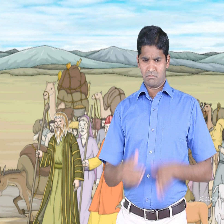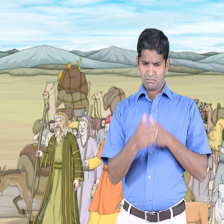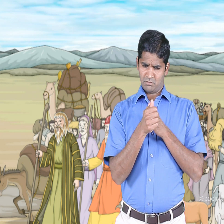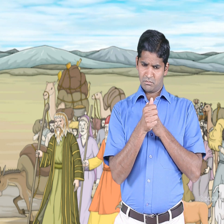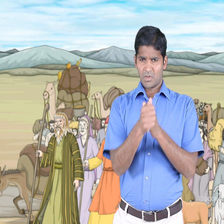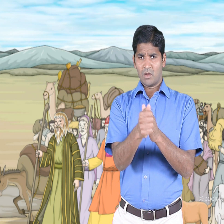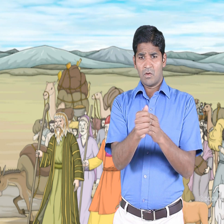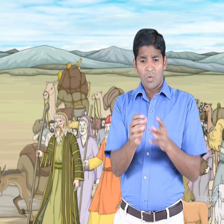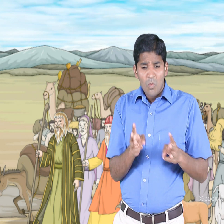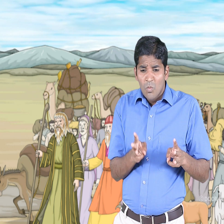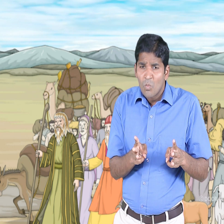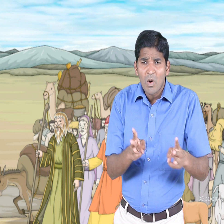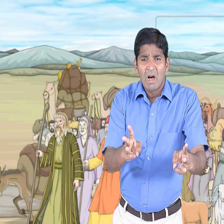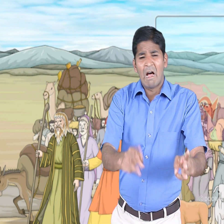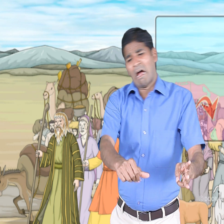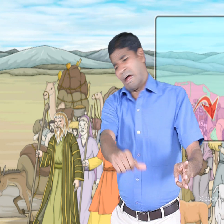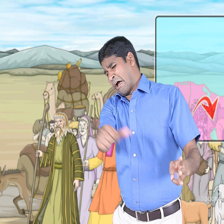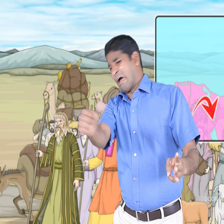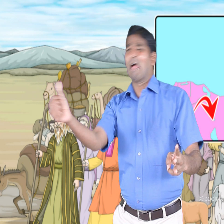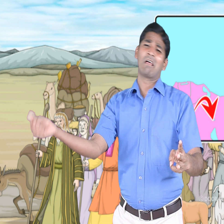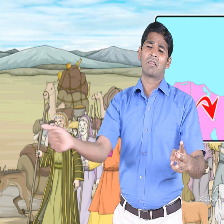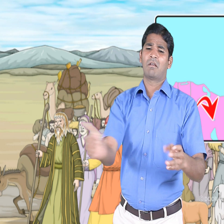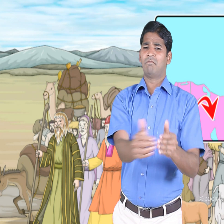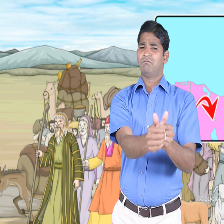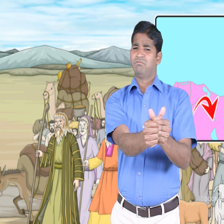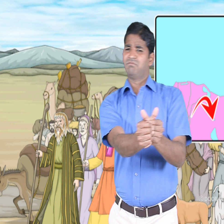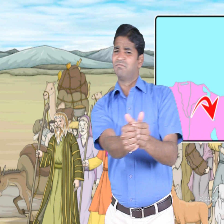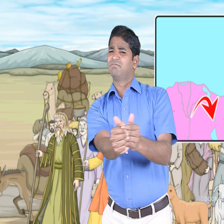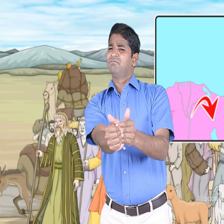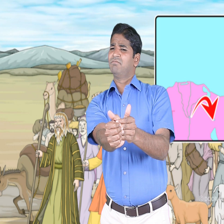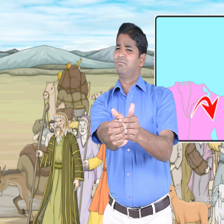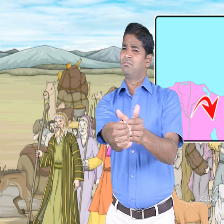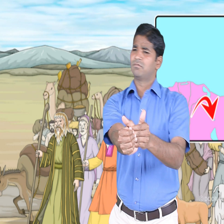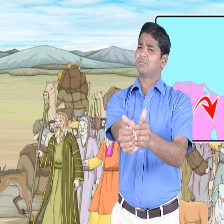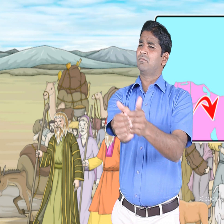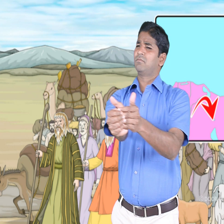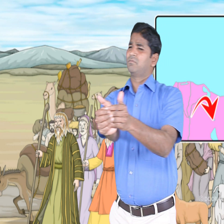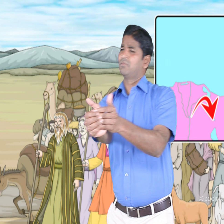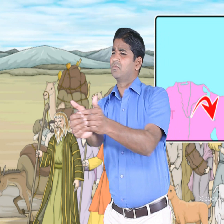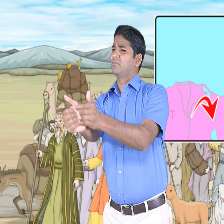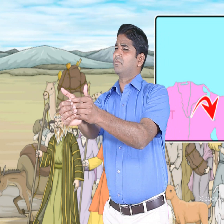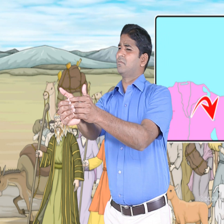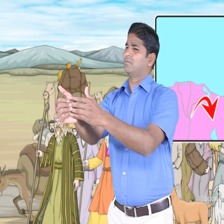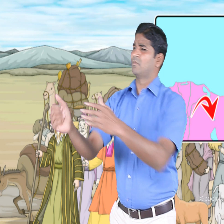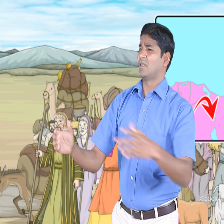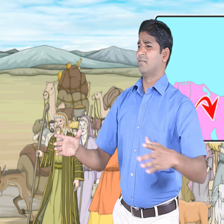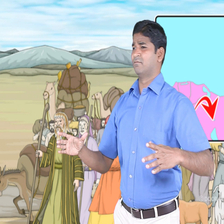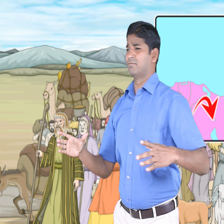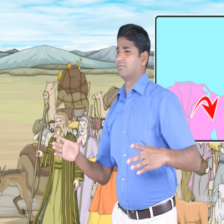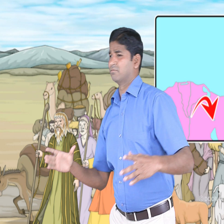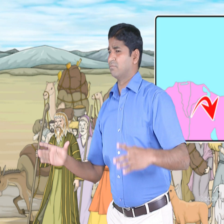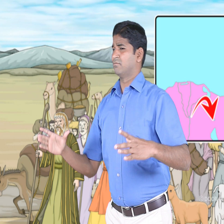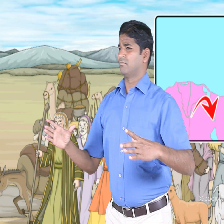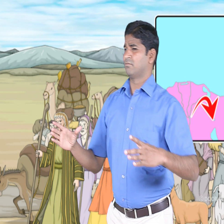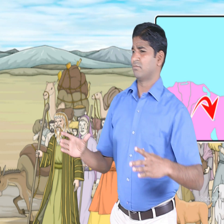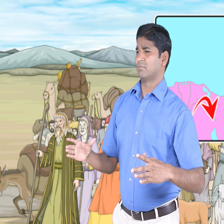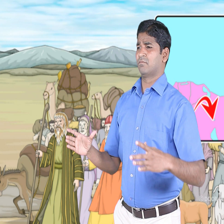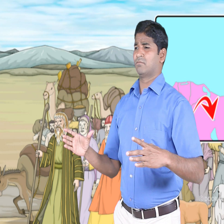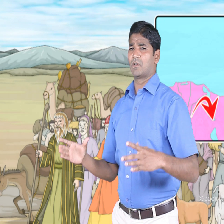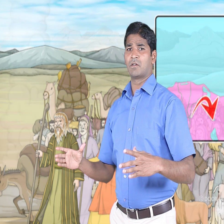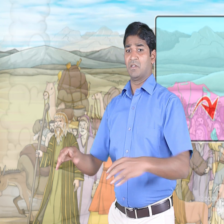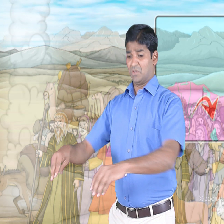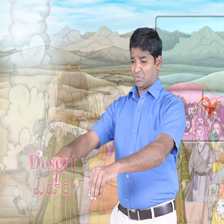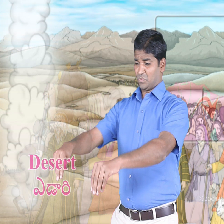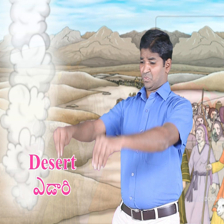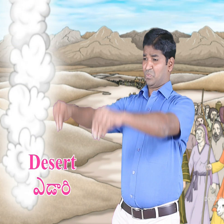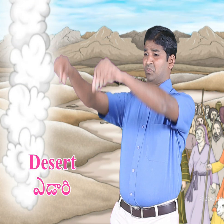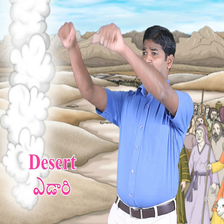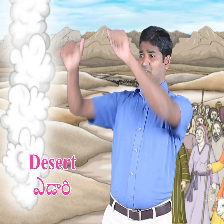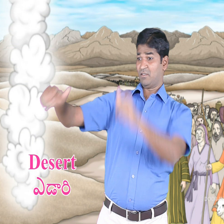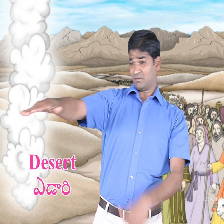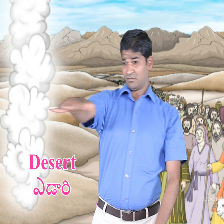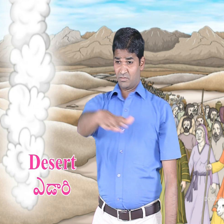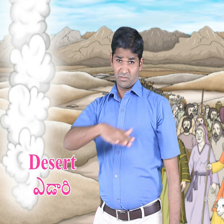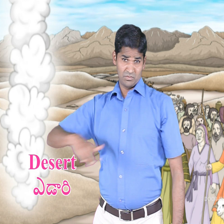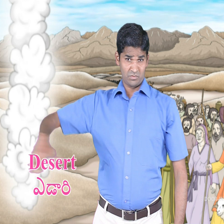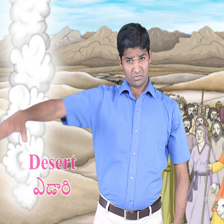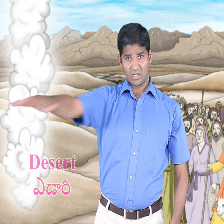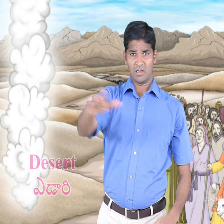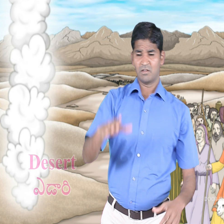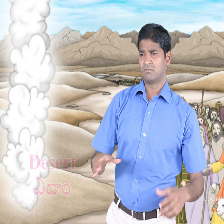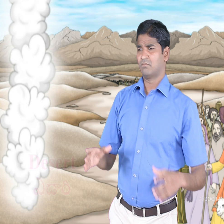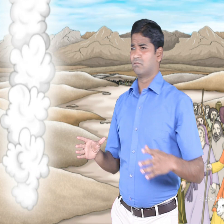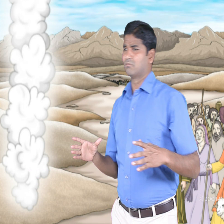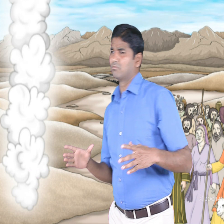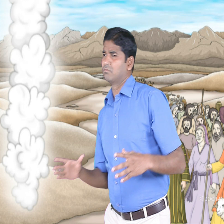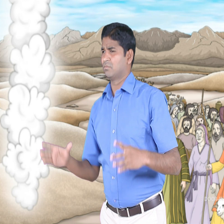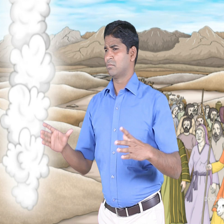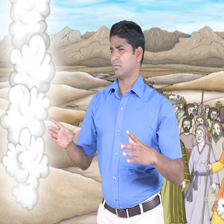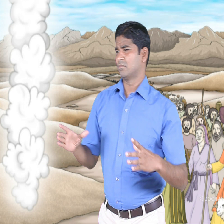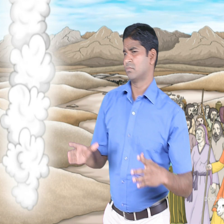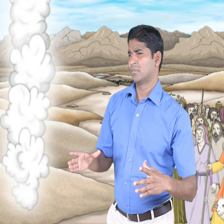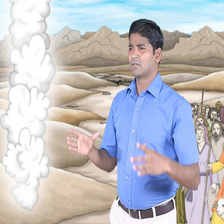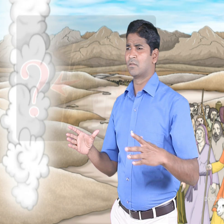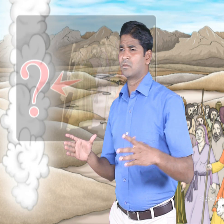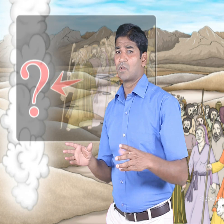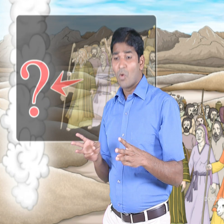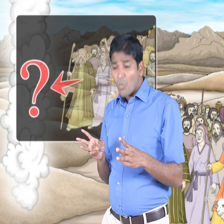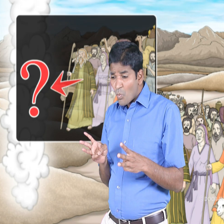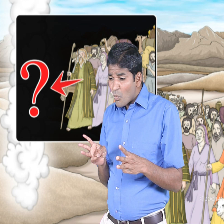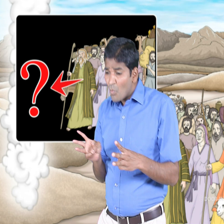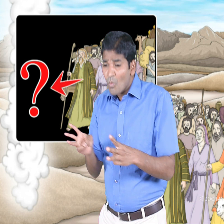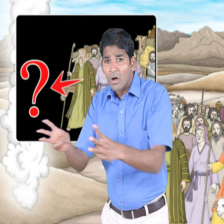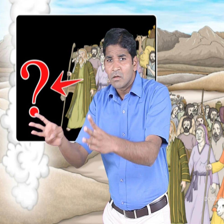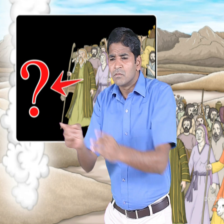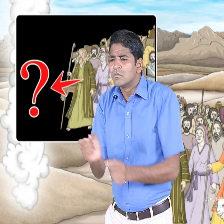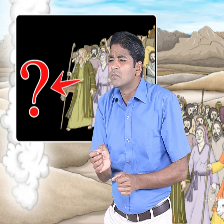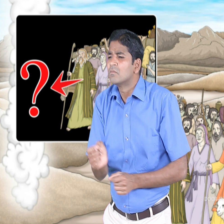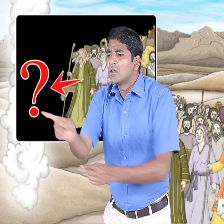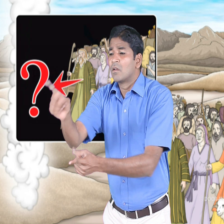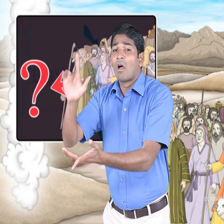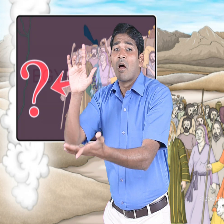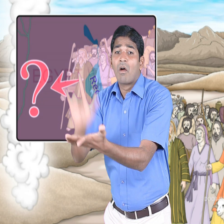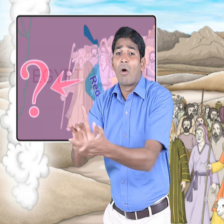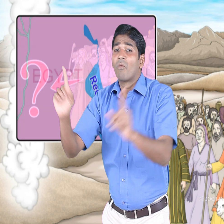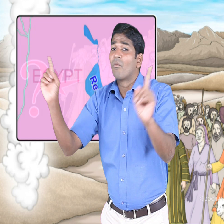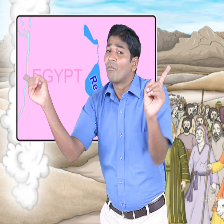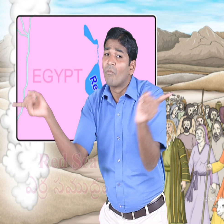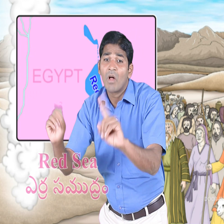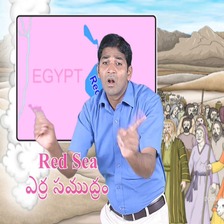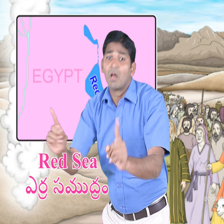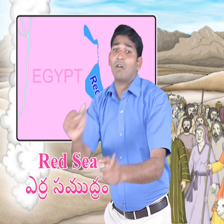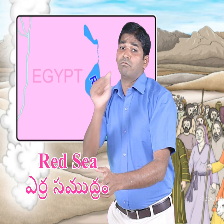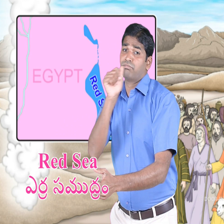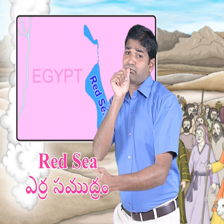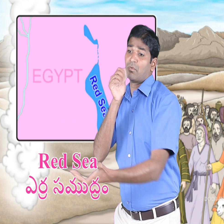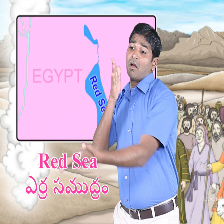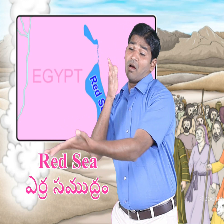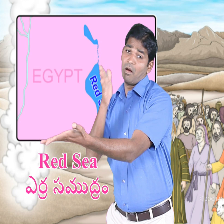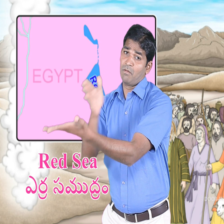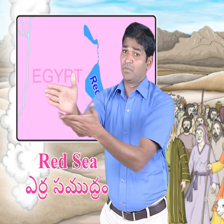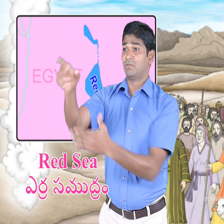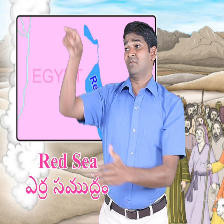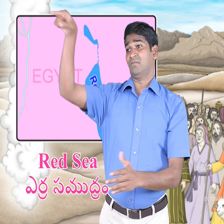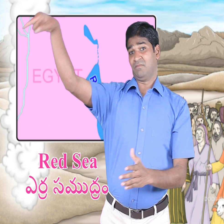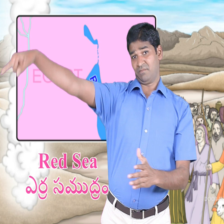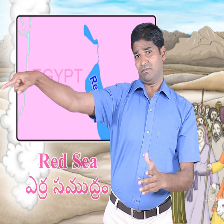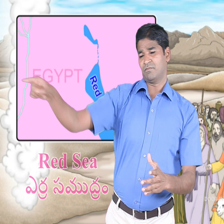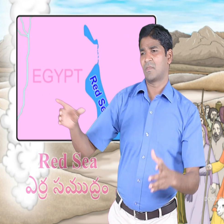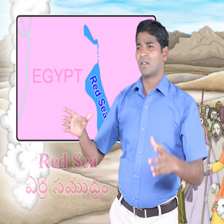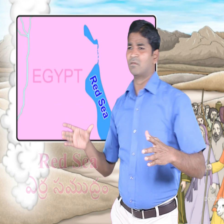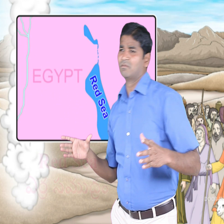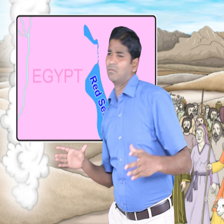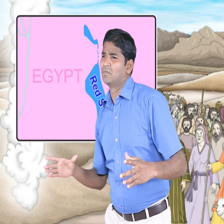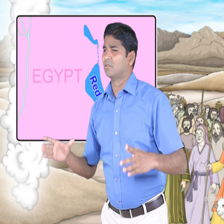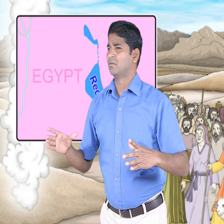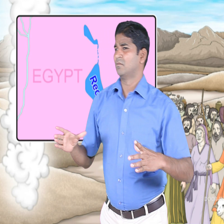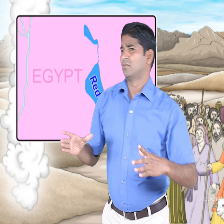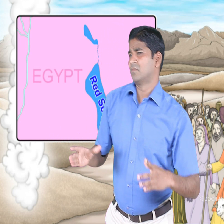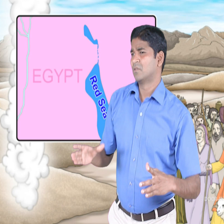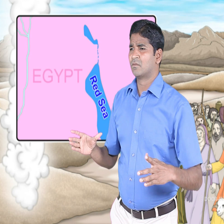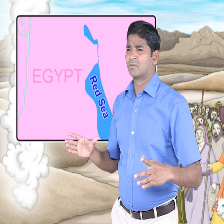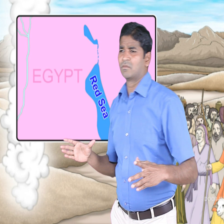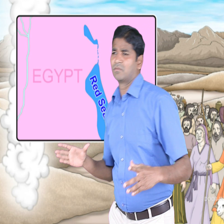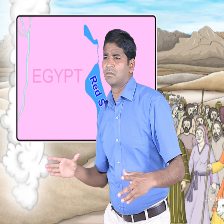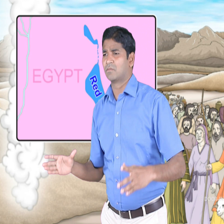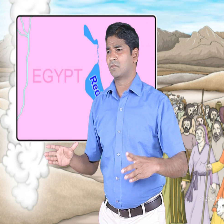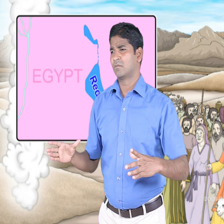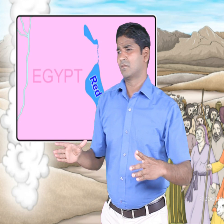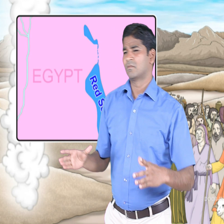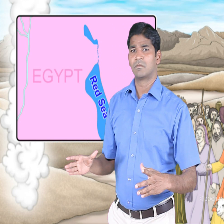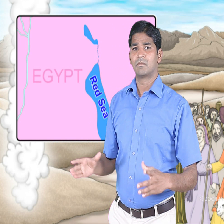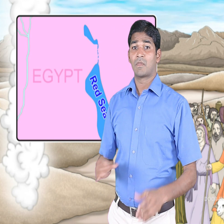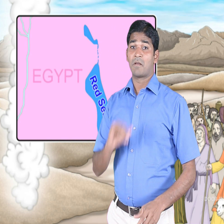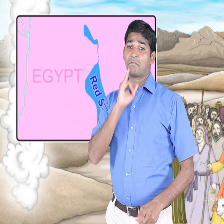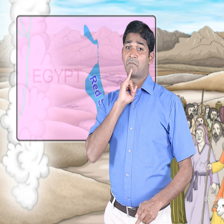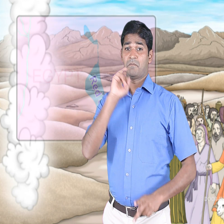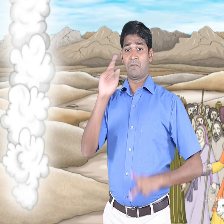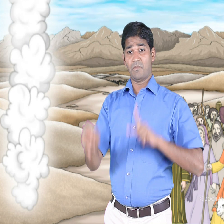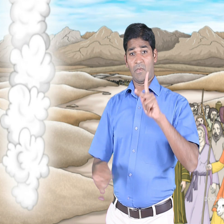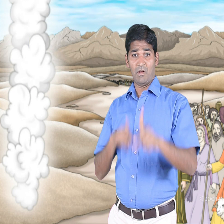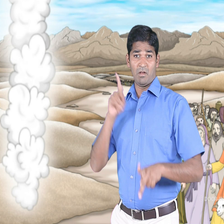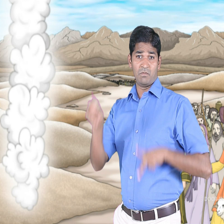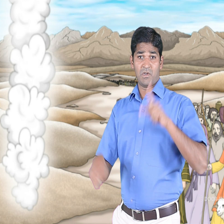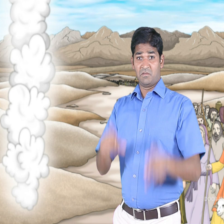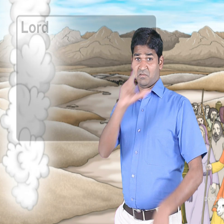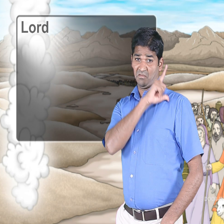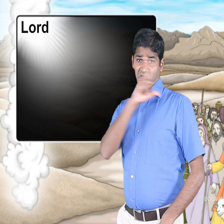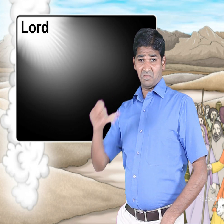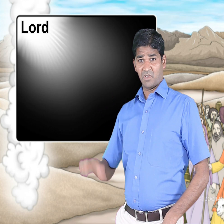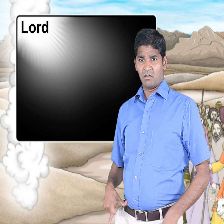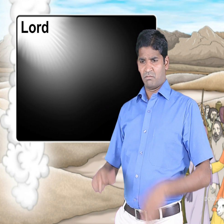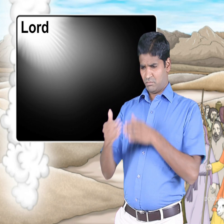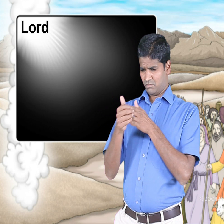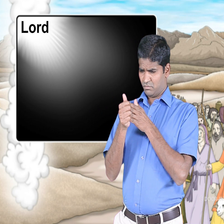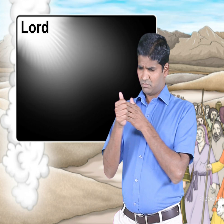So God led the people around by the way of the wilderness toward the Red Sea. And the Israelites left the land of Egypt arrayed for battle. Moses took the bones of Joseph with him because Joseph had made the sons of Israel swear a solemn oath when he said, “God will surely attend to you, and then you must carry my bones with you from this place.” They set out from Succoth and camped at Etham on the edge of the wilderness.